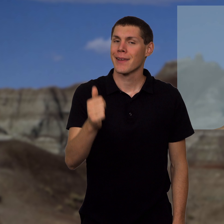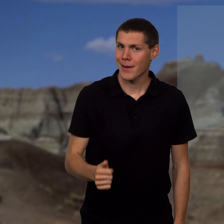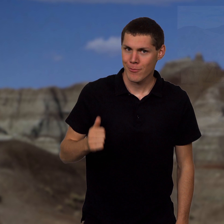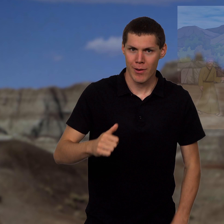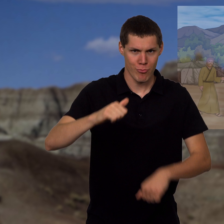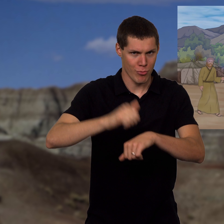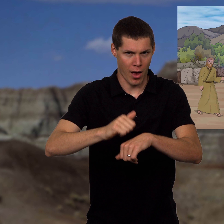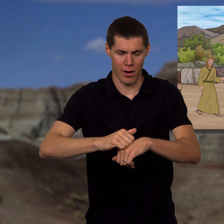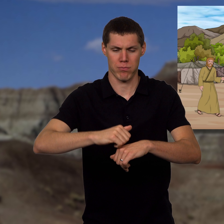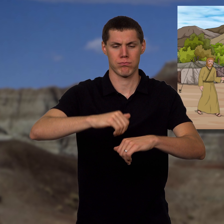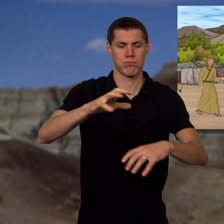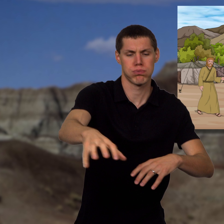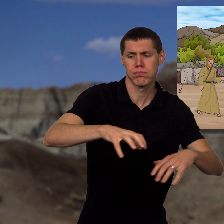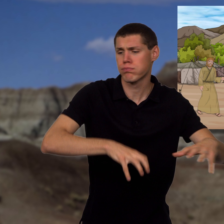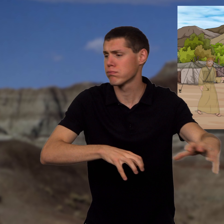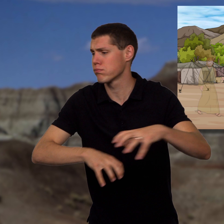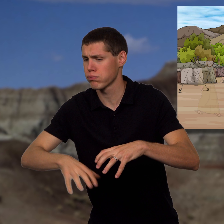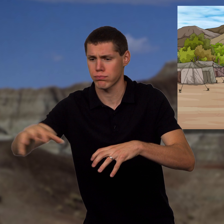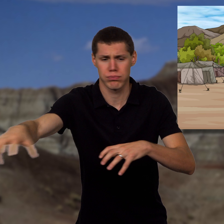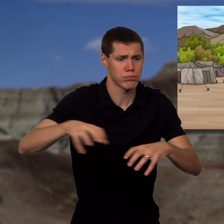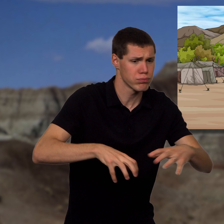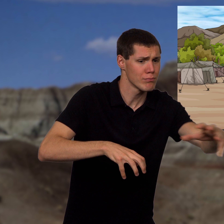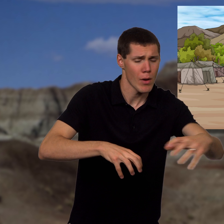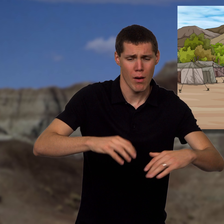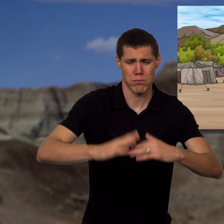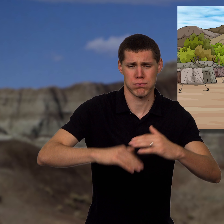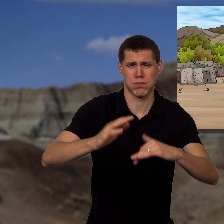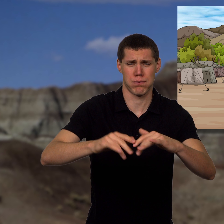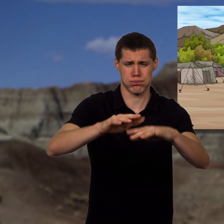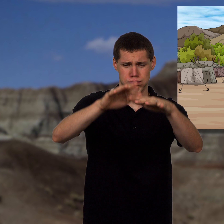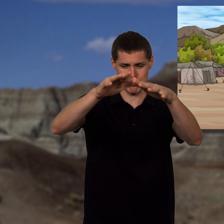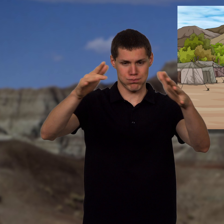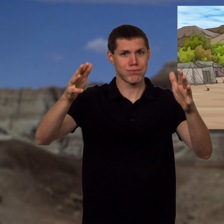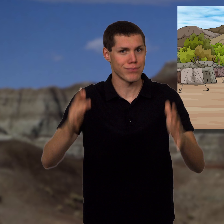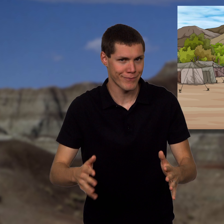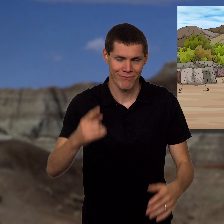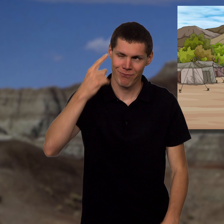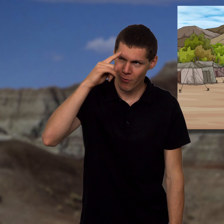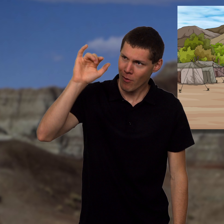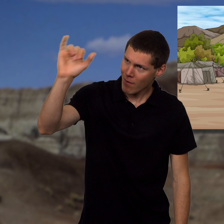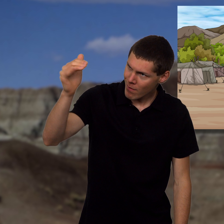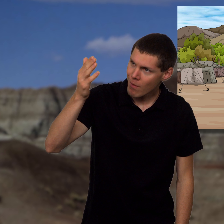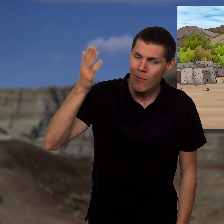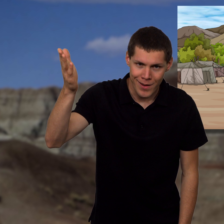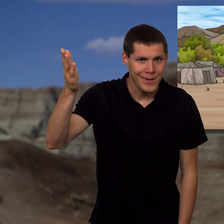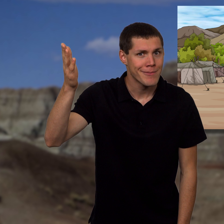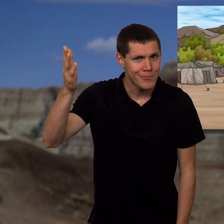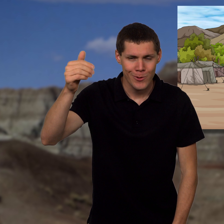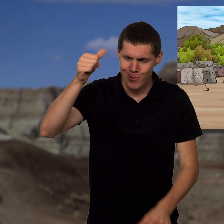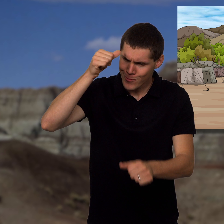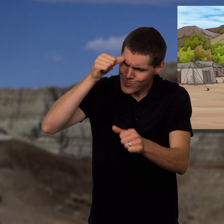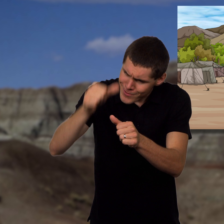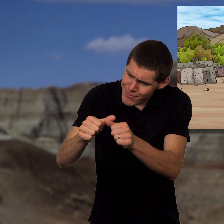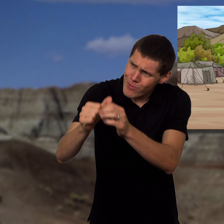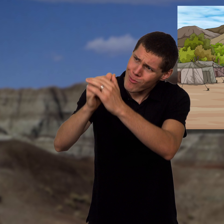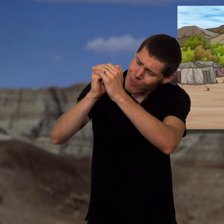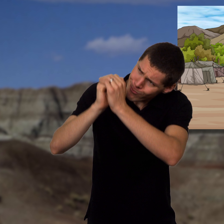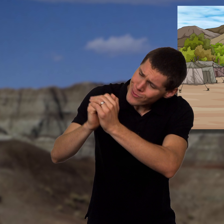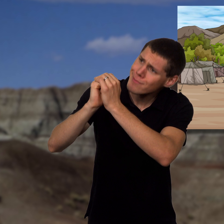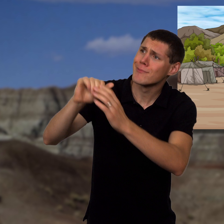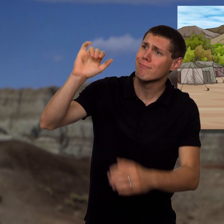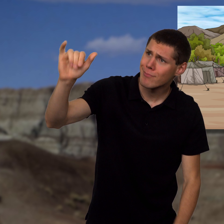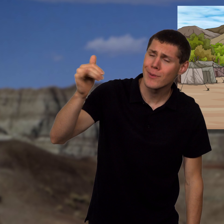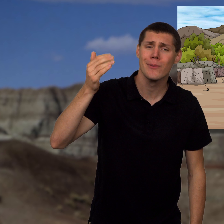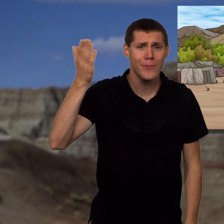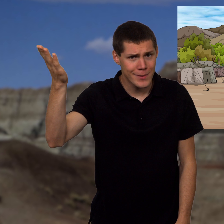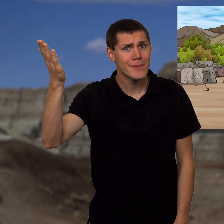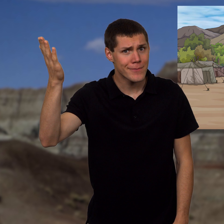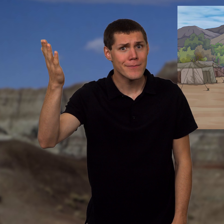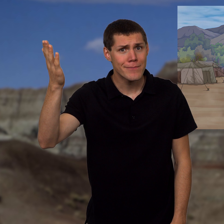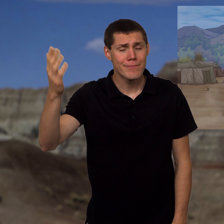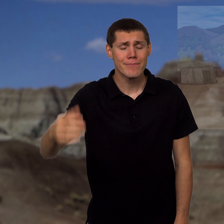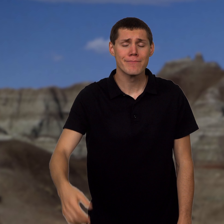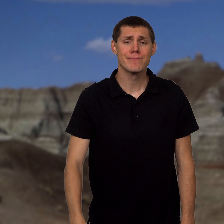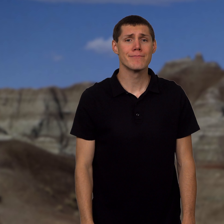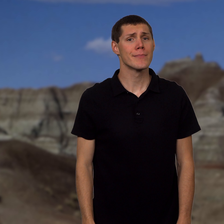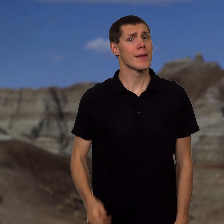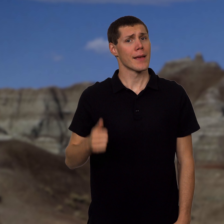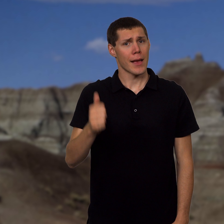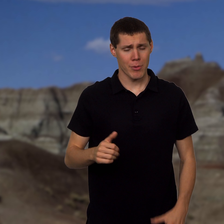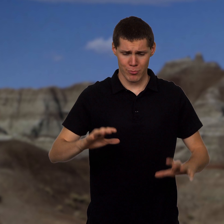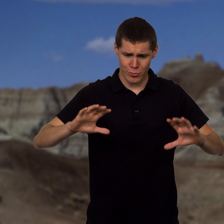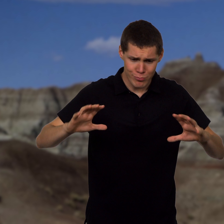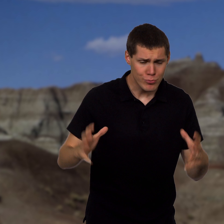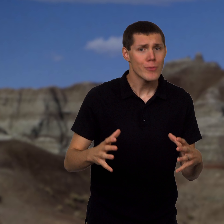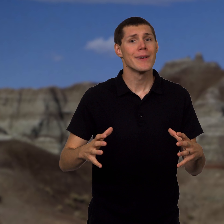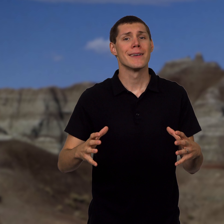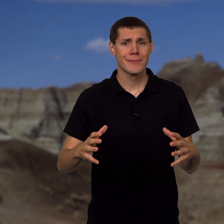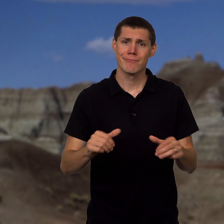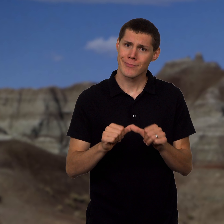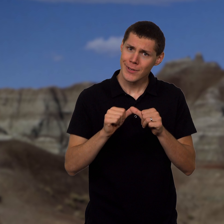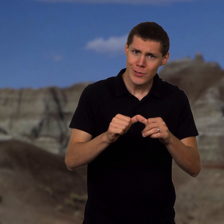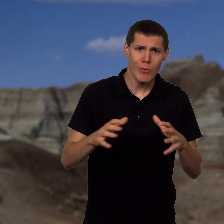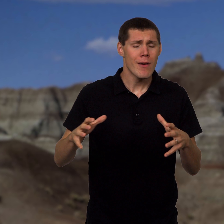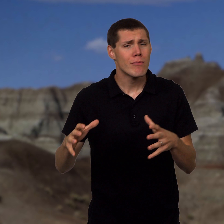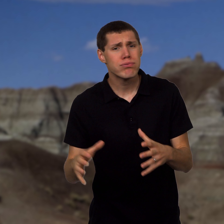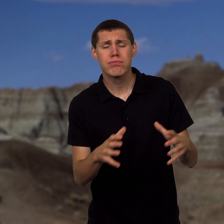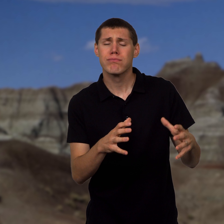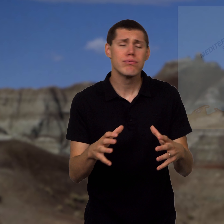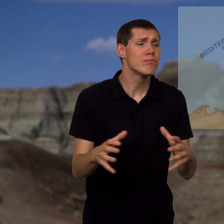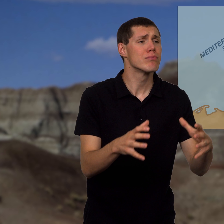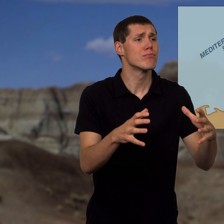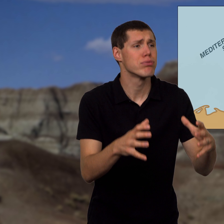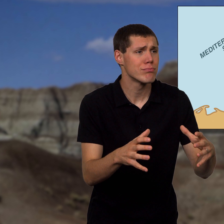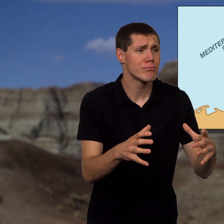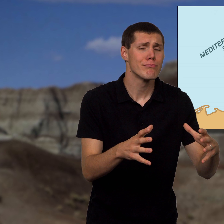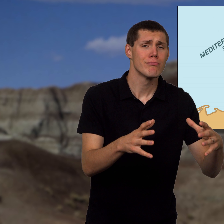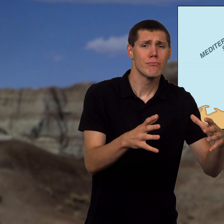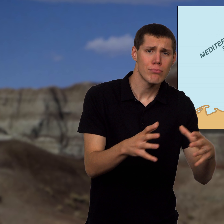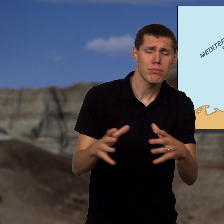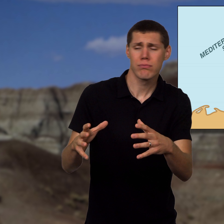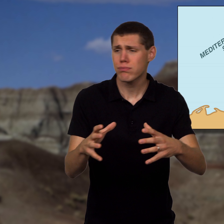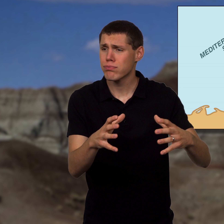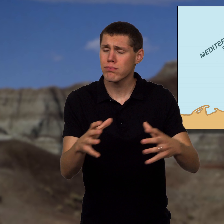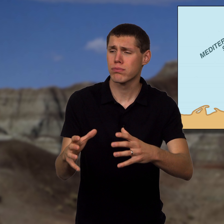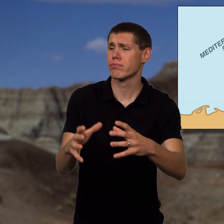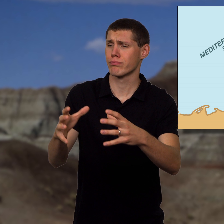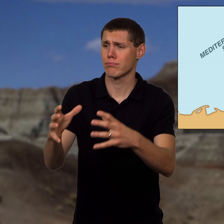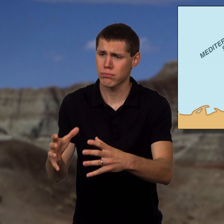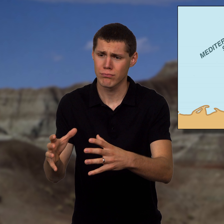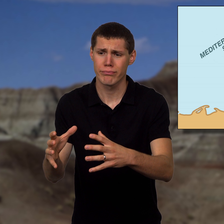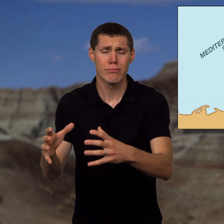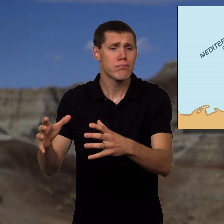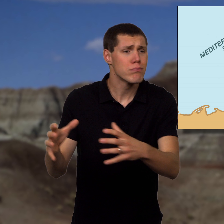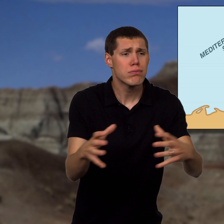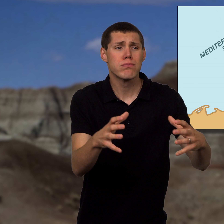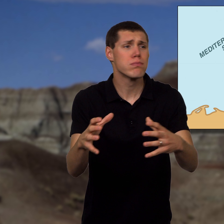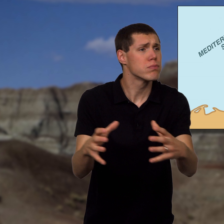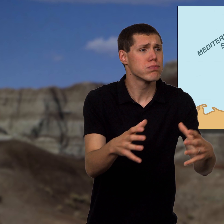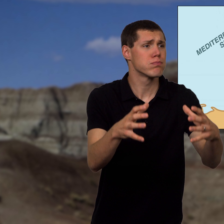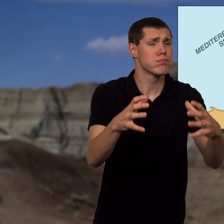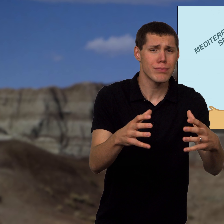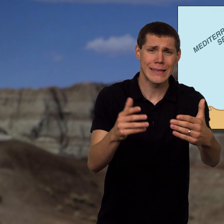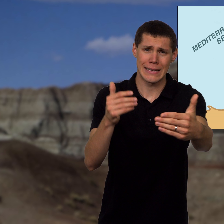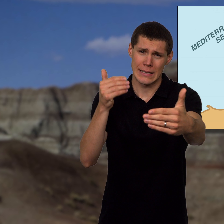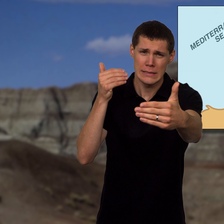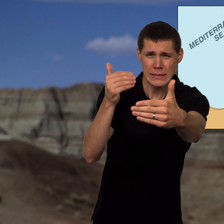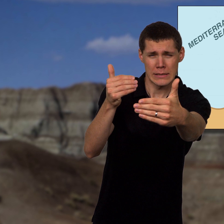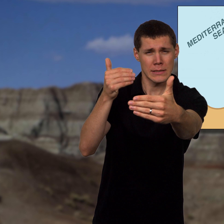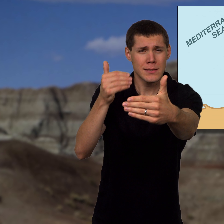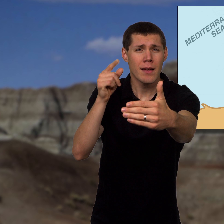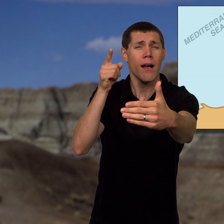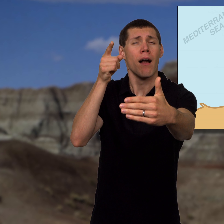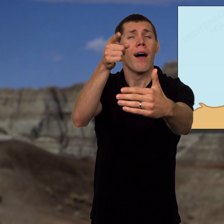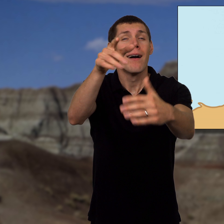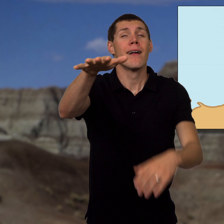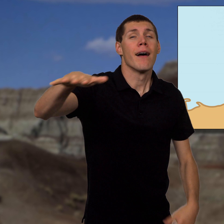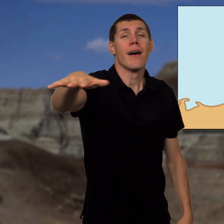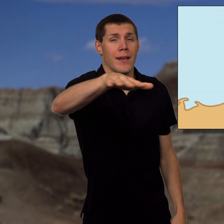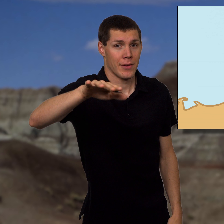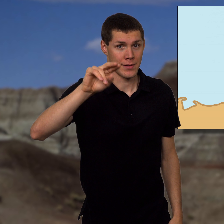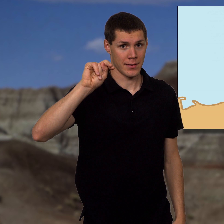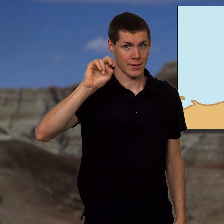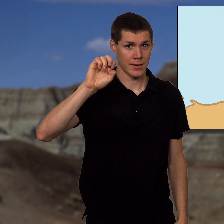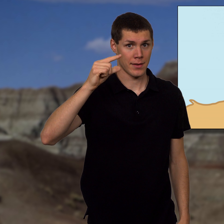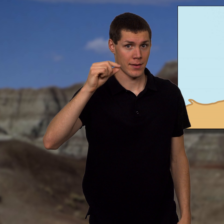There he built an altar to the LORD, and he called on the name of the LORD.